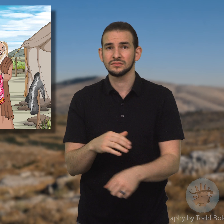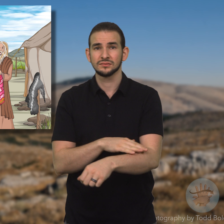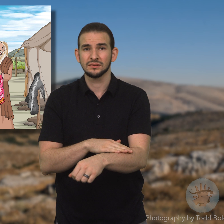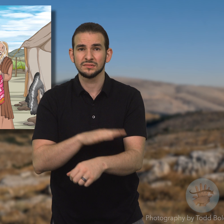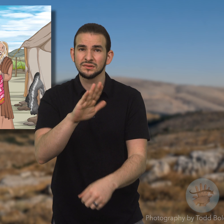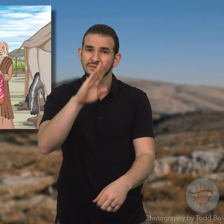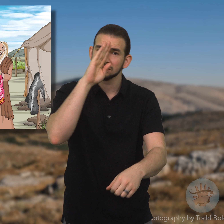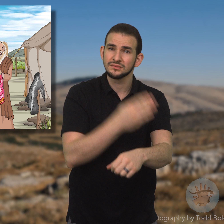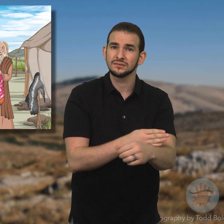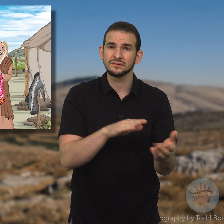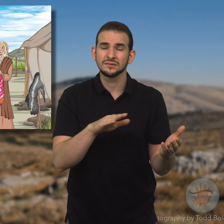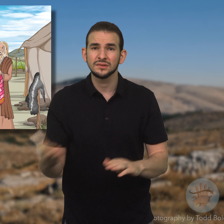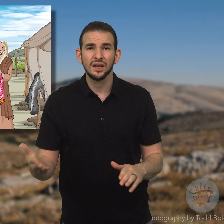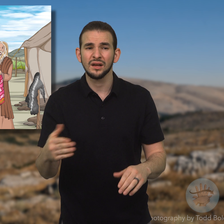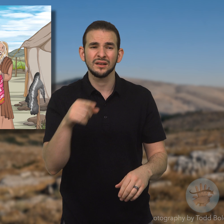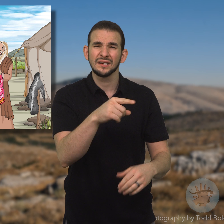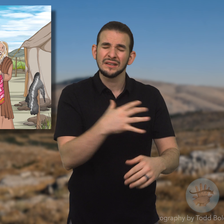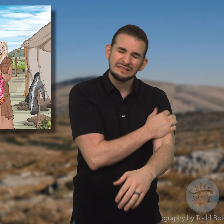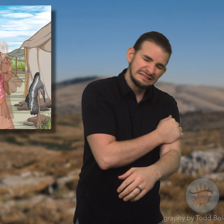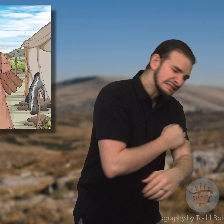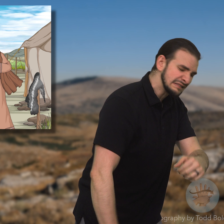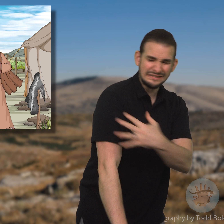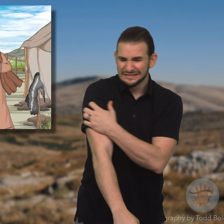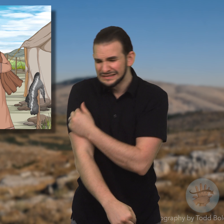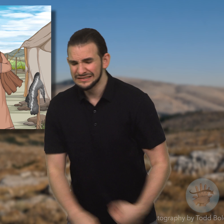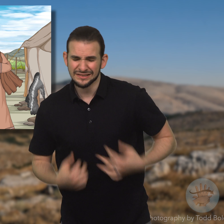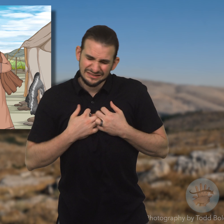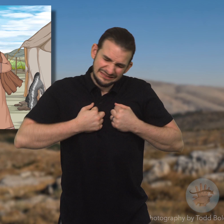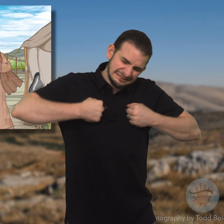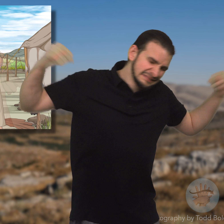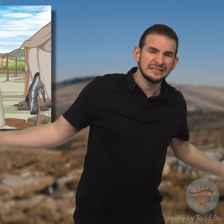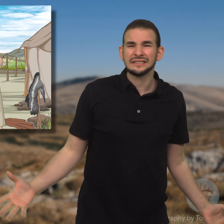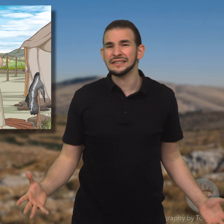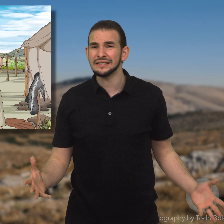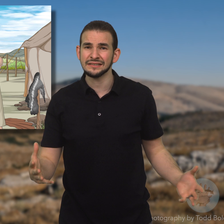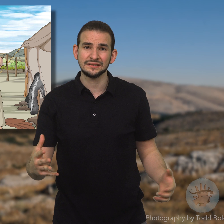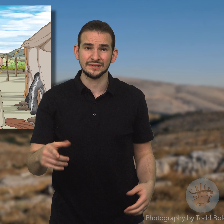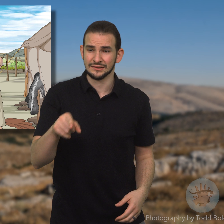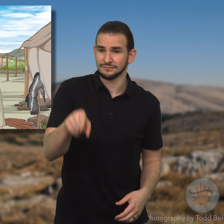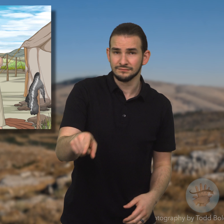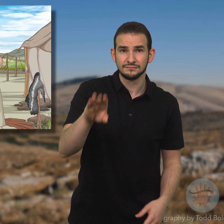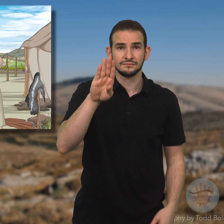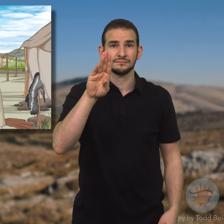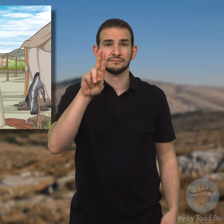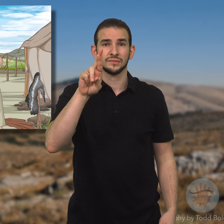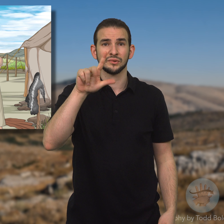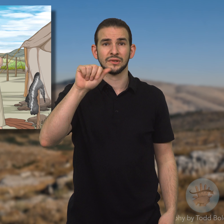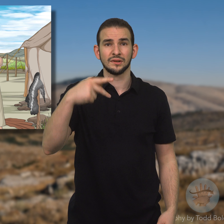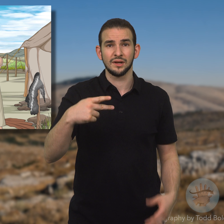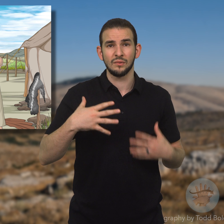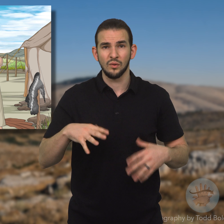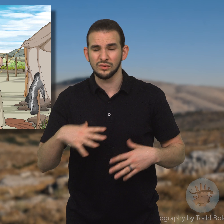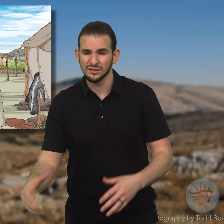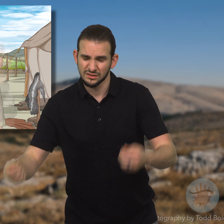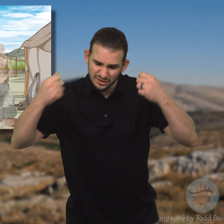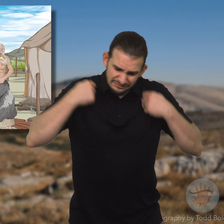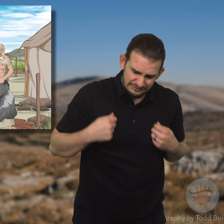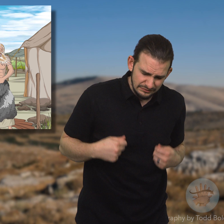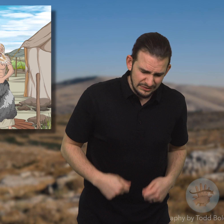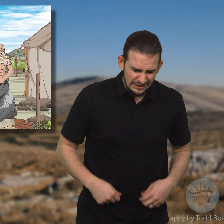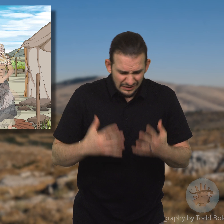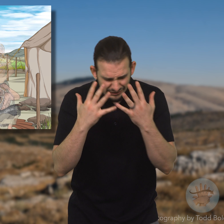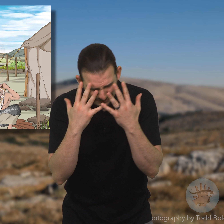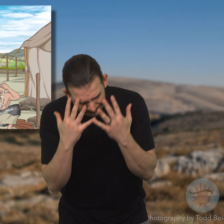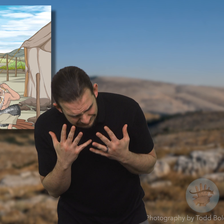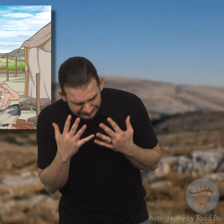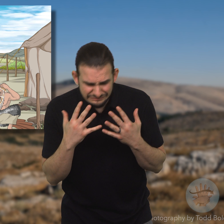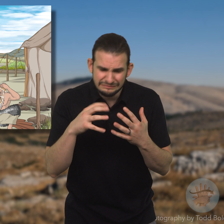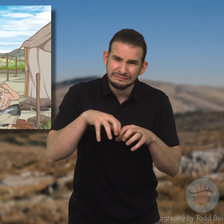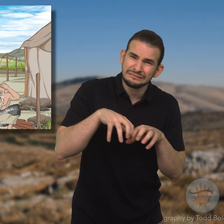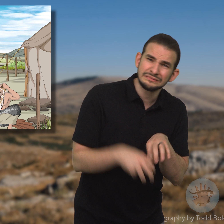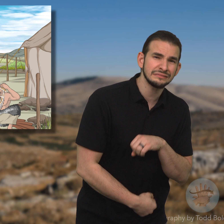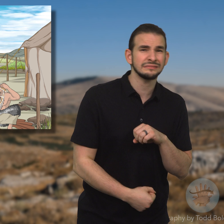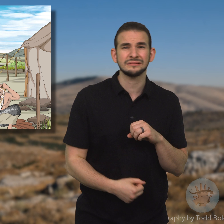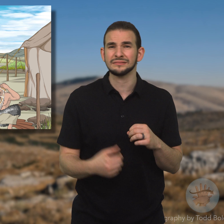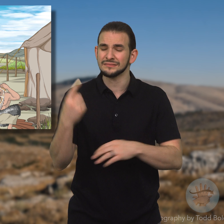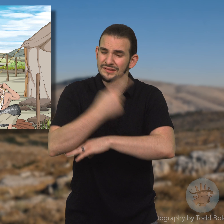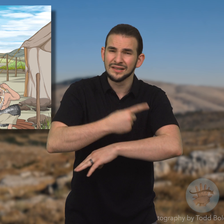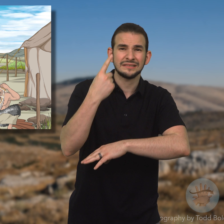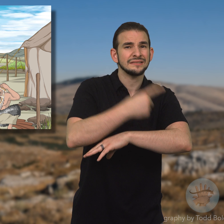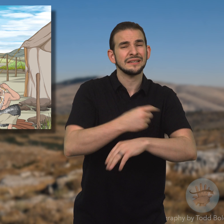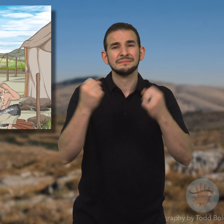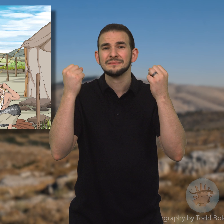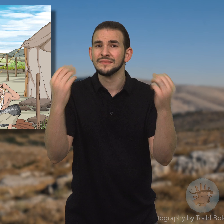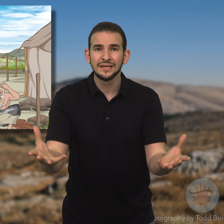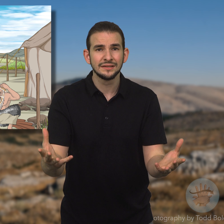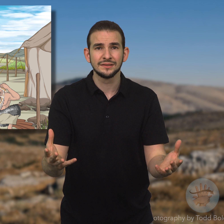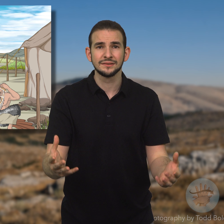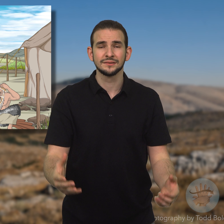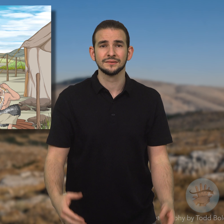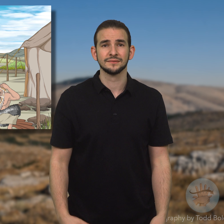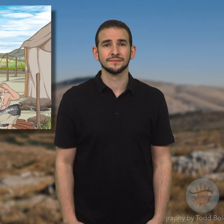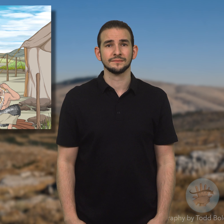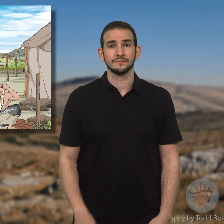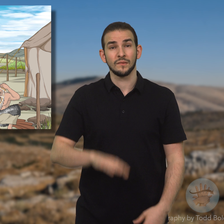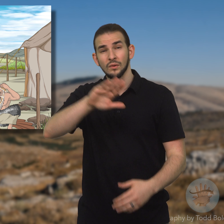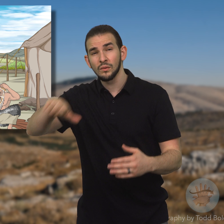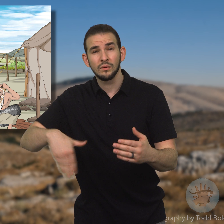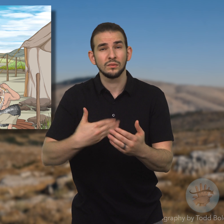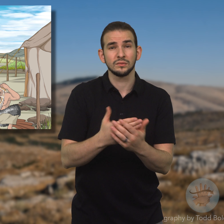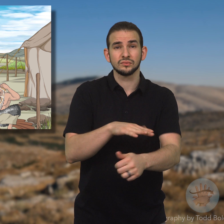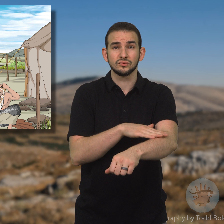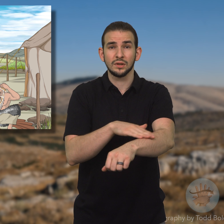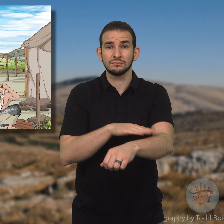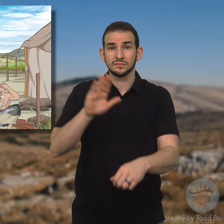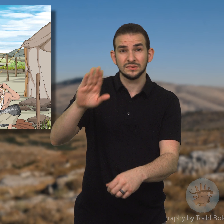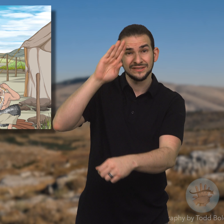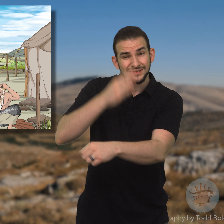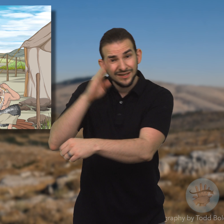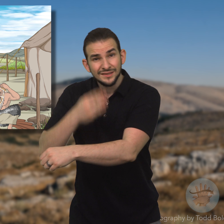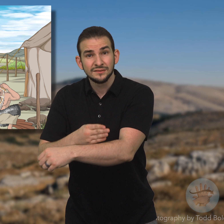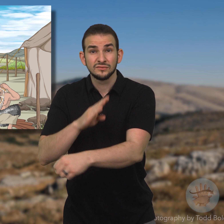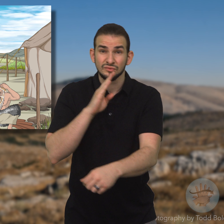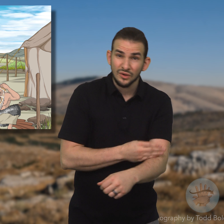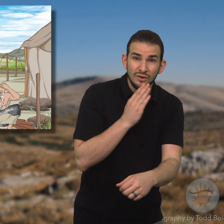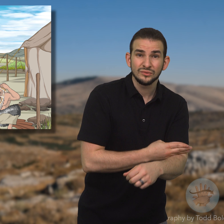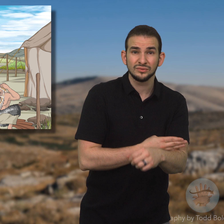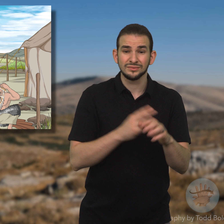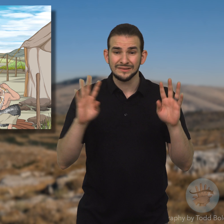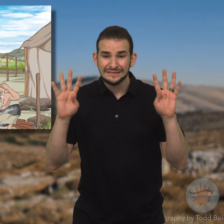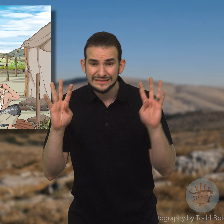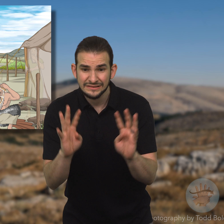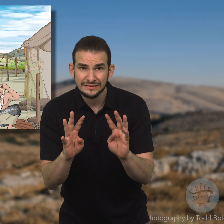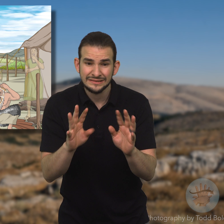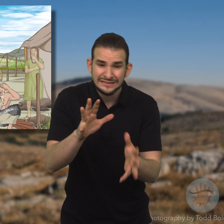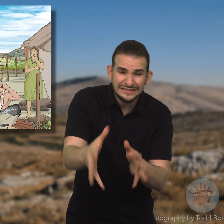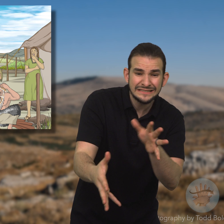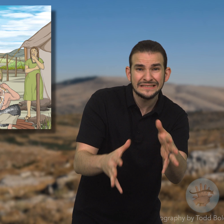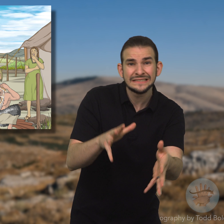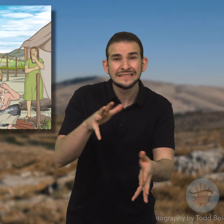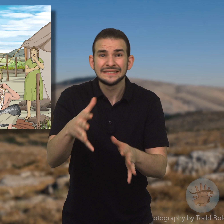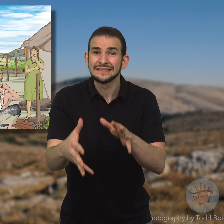Then Jacob tore his clothes, put sackcloth around his waist, and mourned for his son many days.